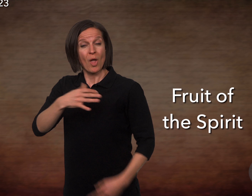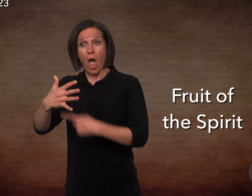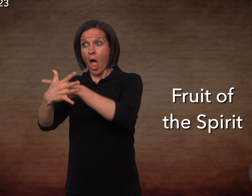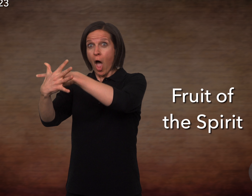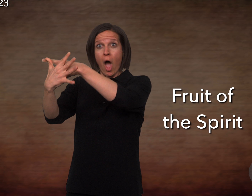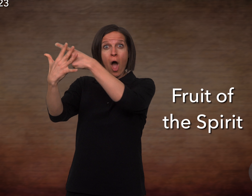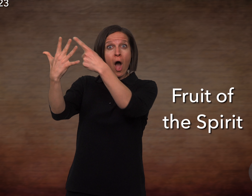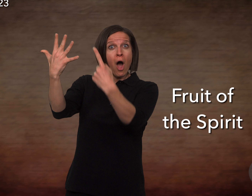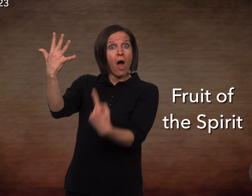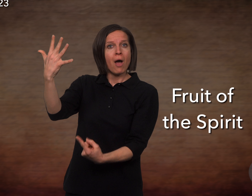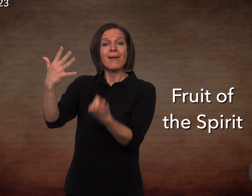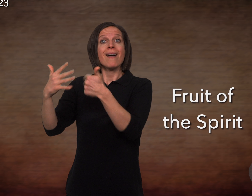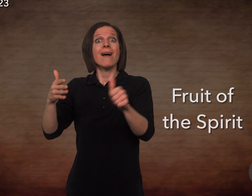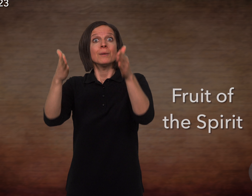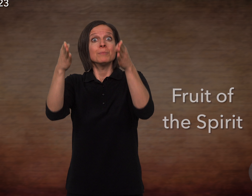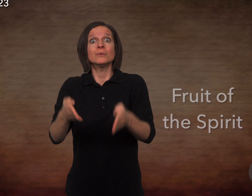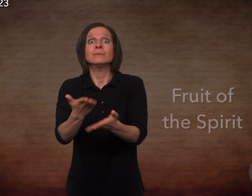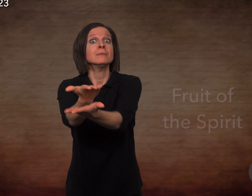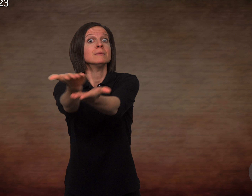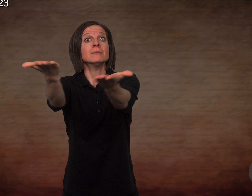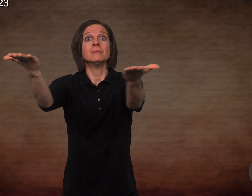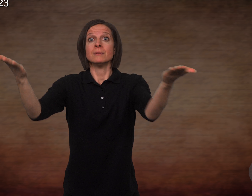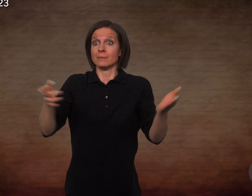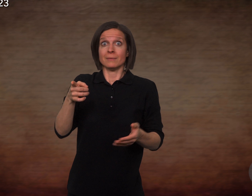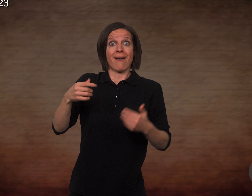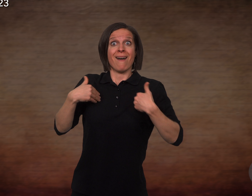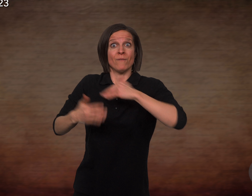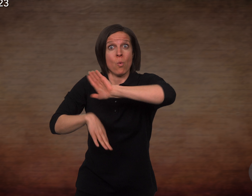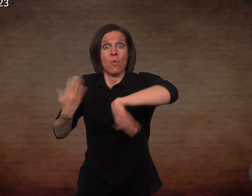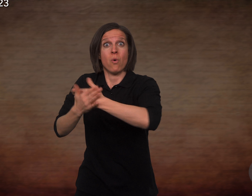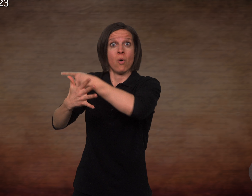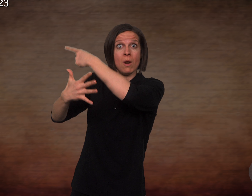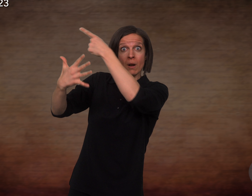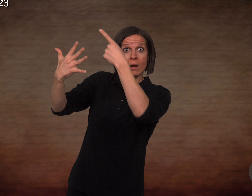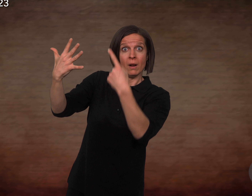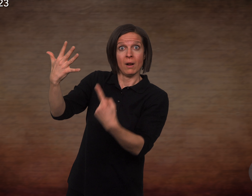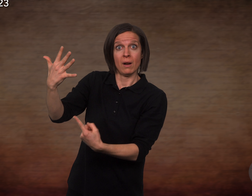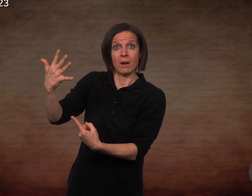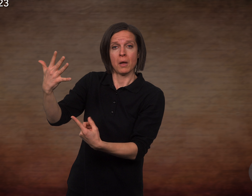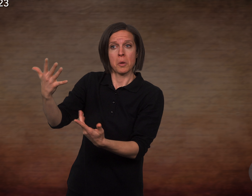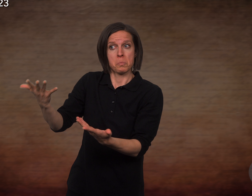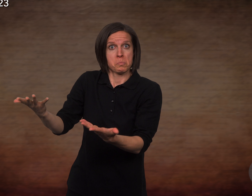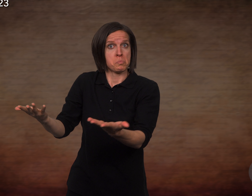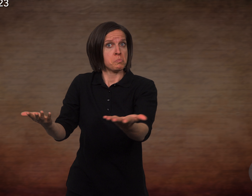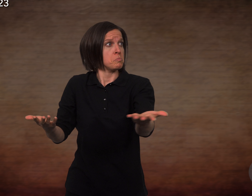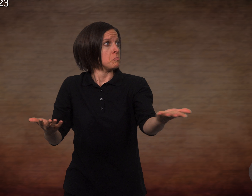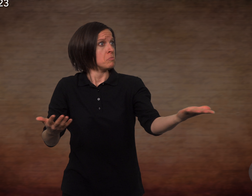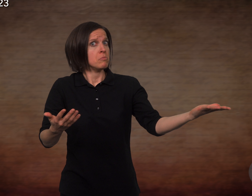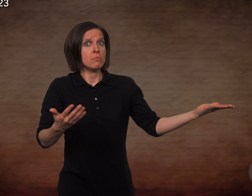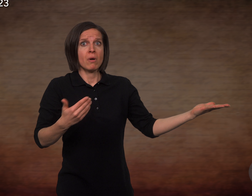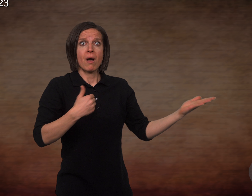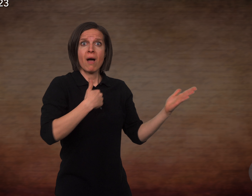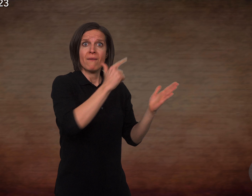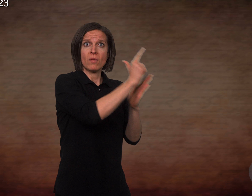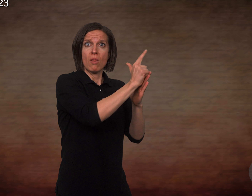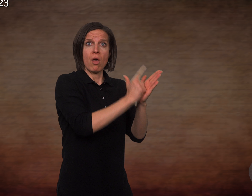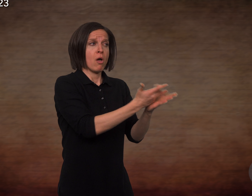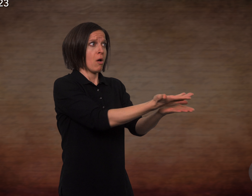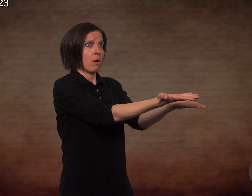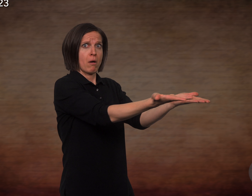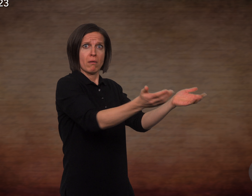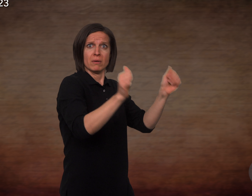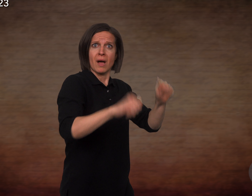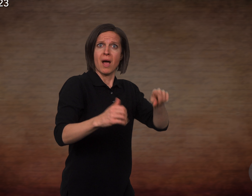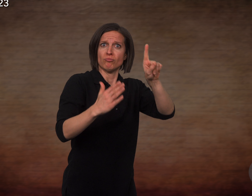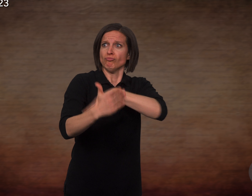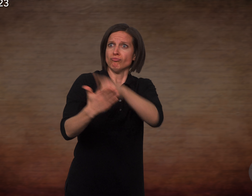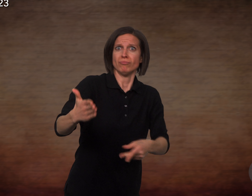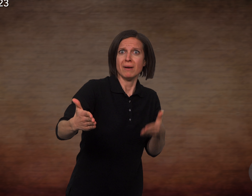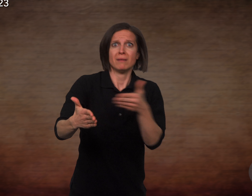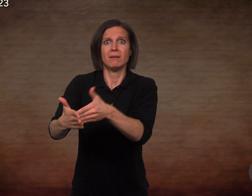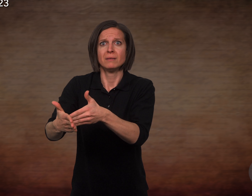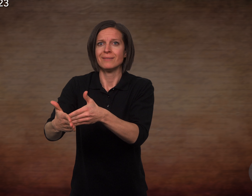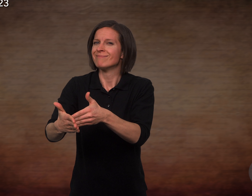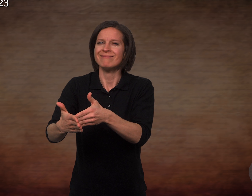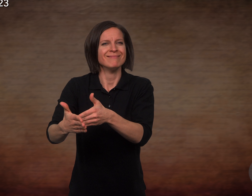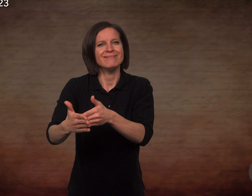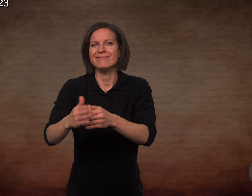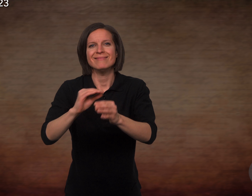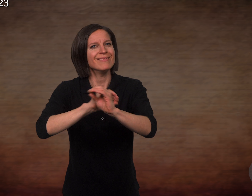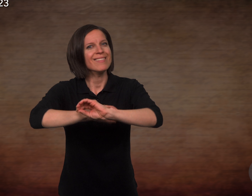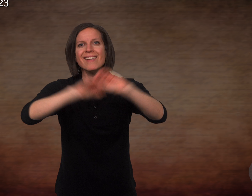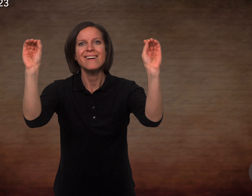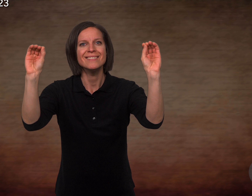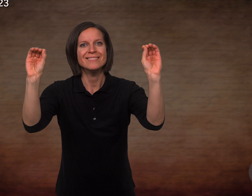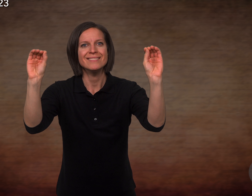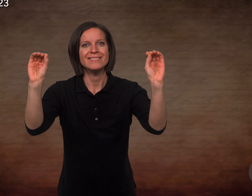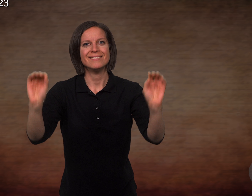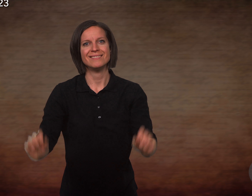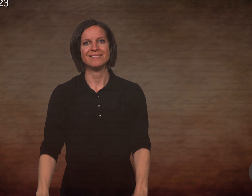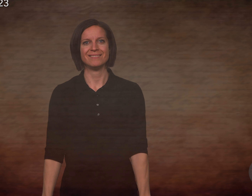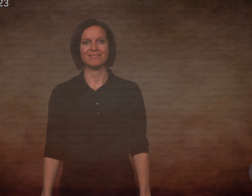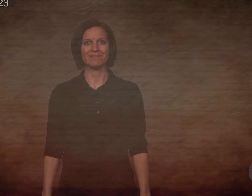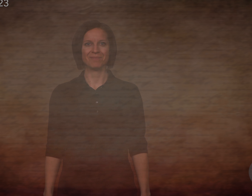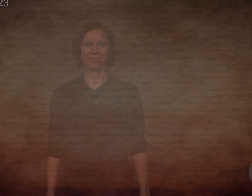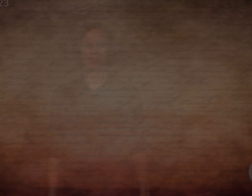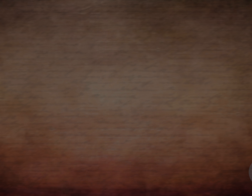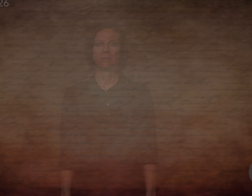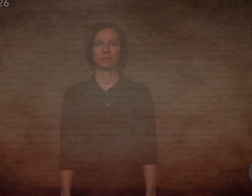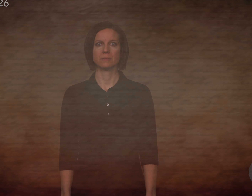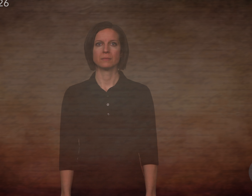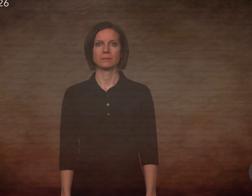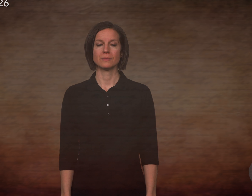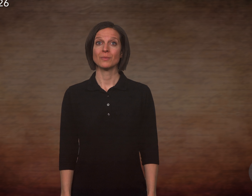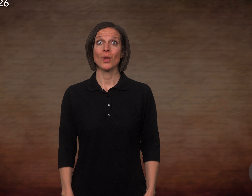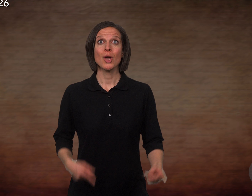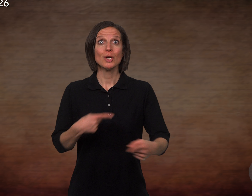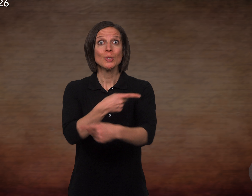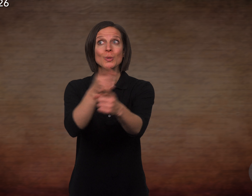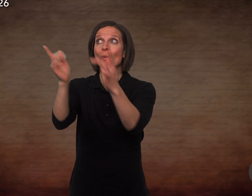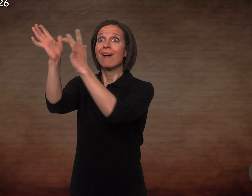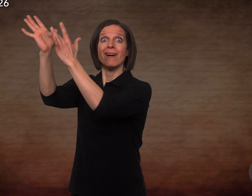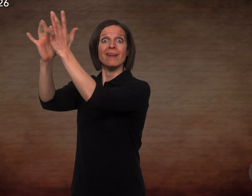Against such things there is no law.